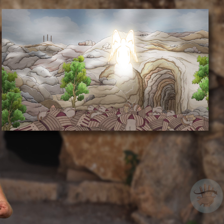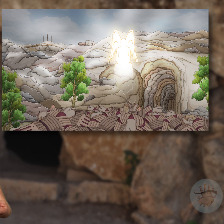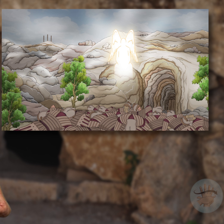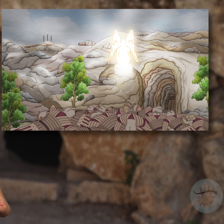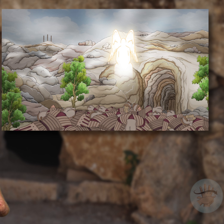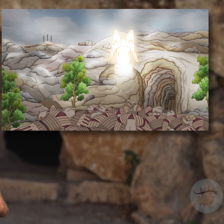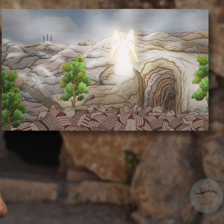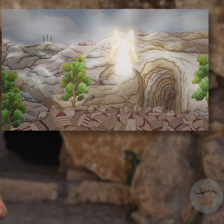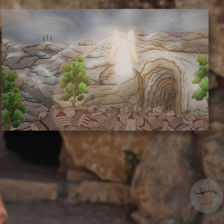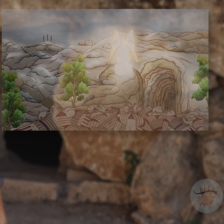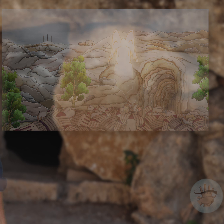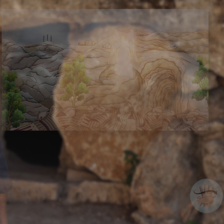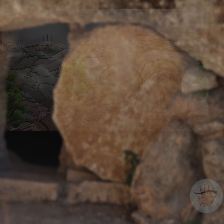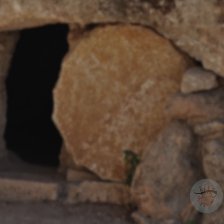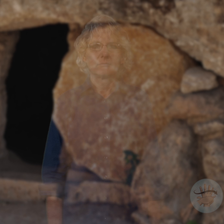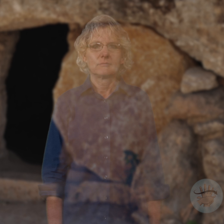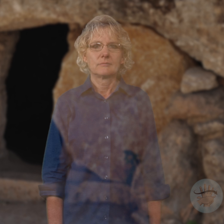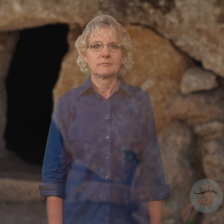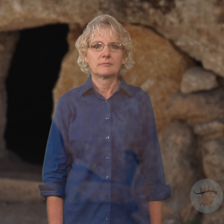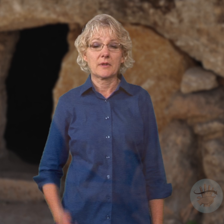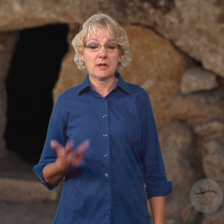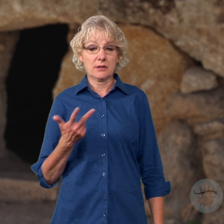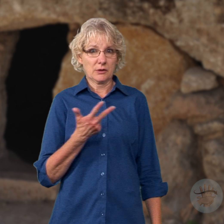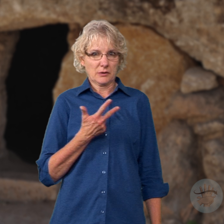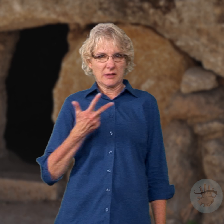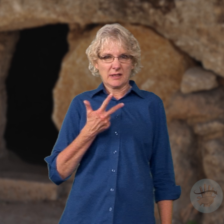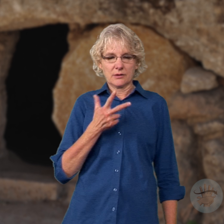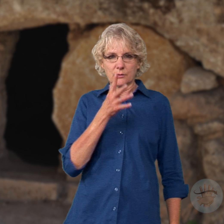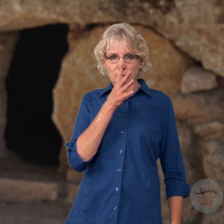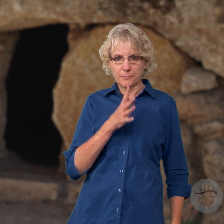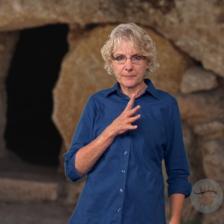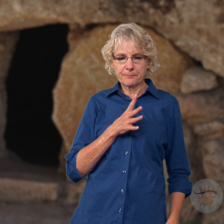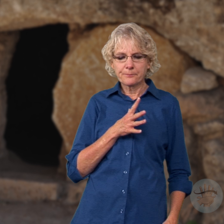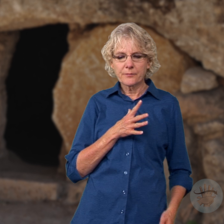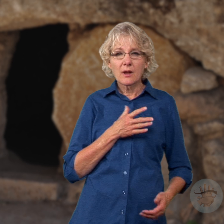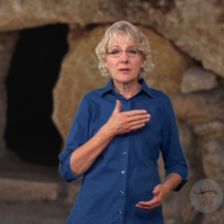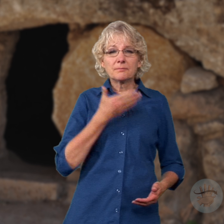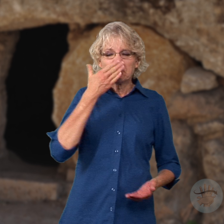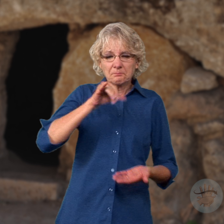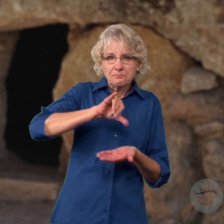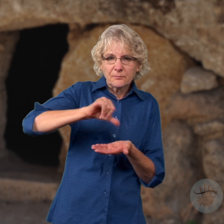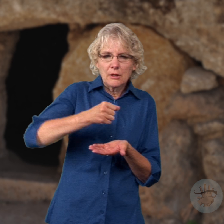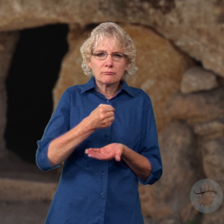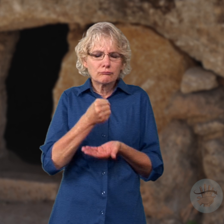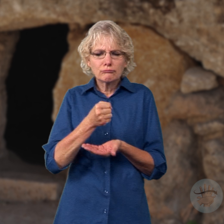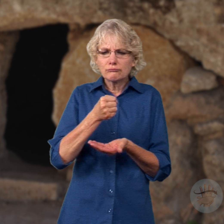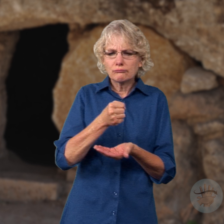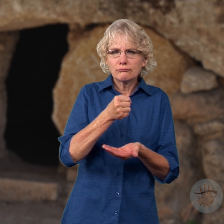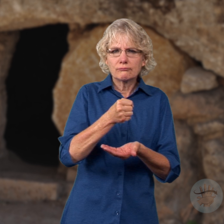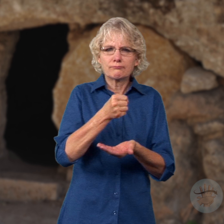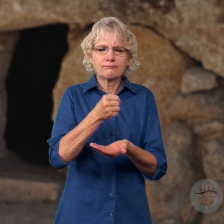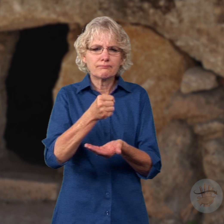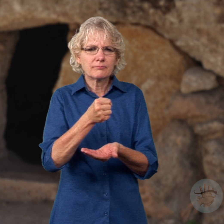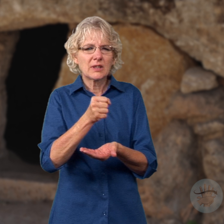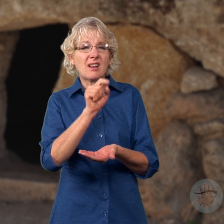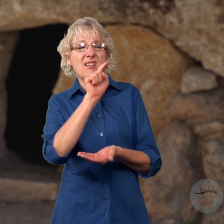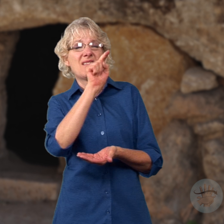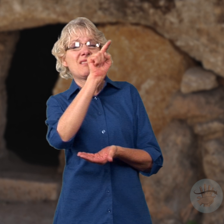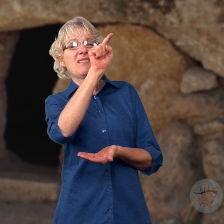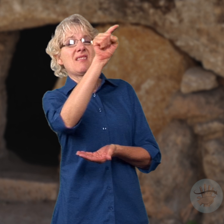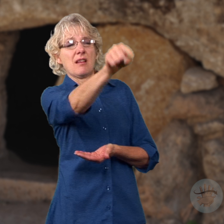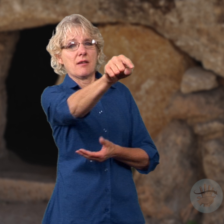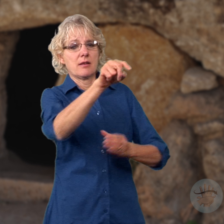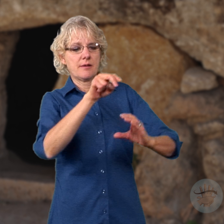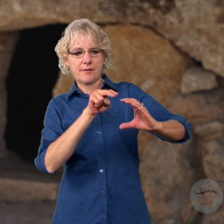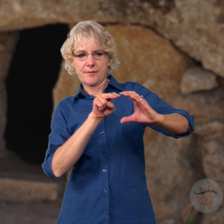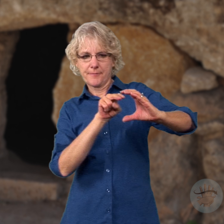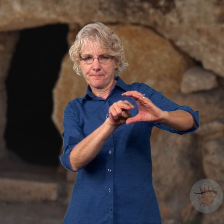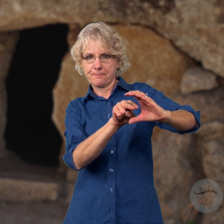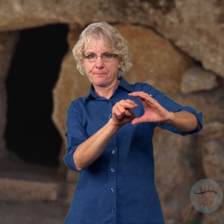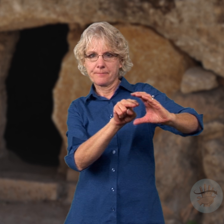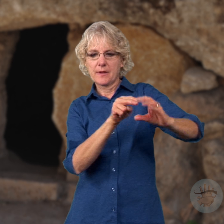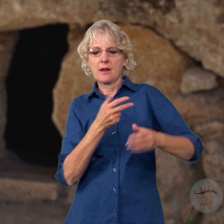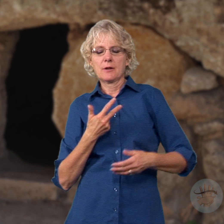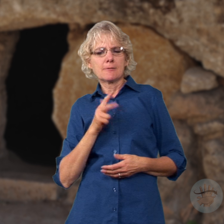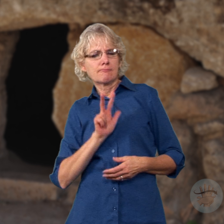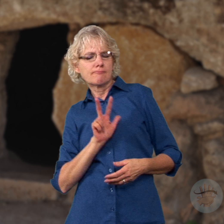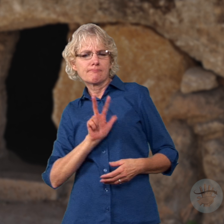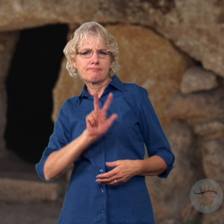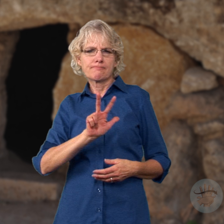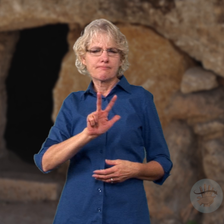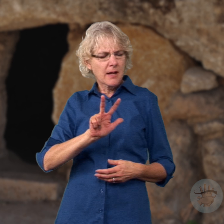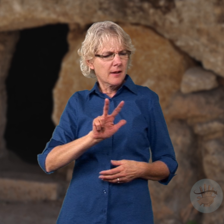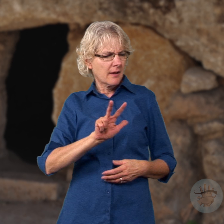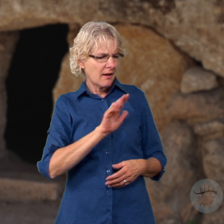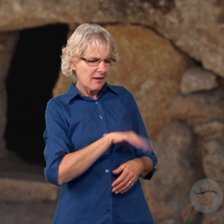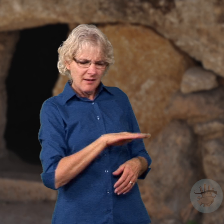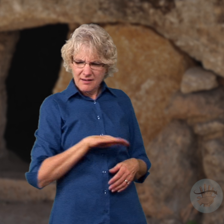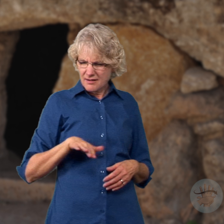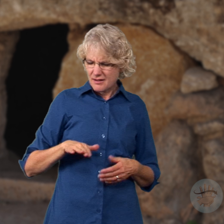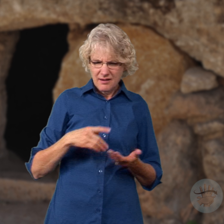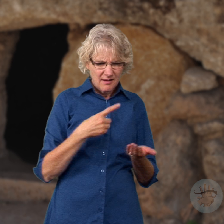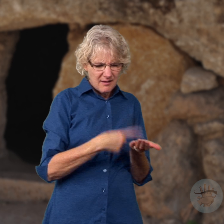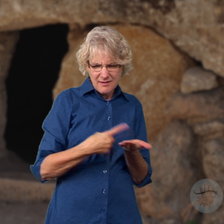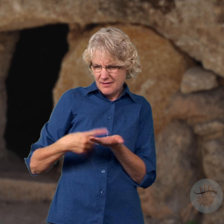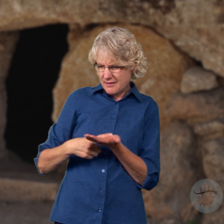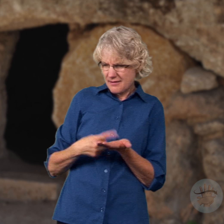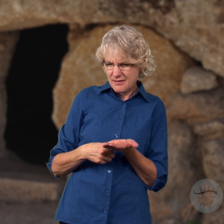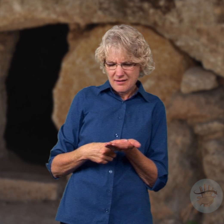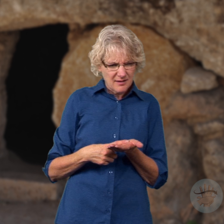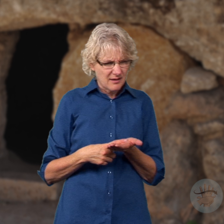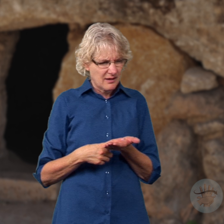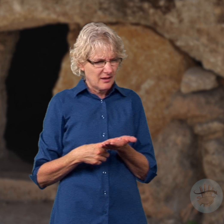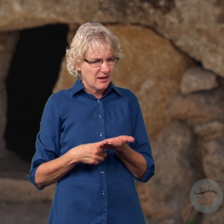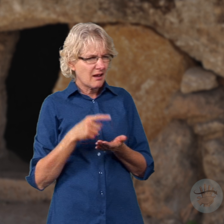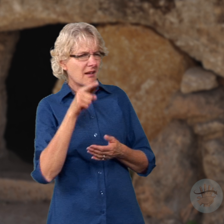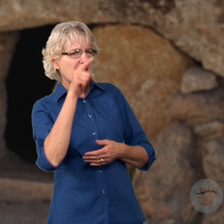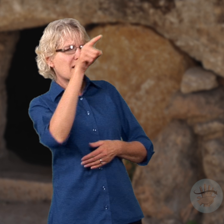They were asking one another, “Who will roll away the stone from the entrance of the tomb?”